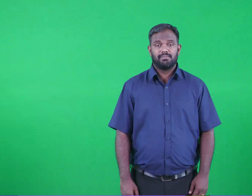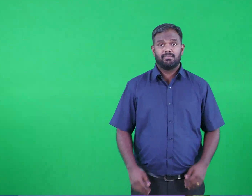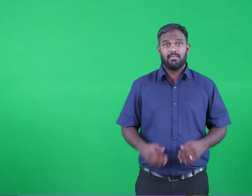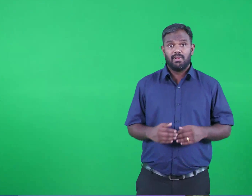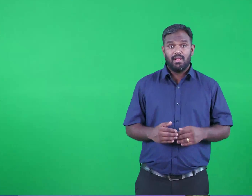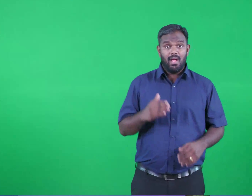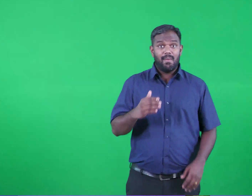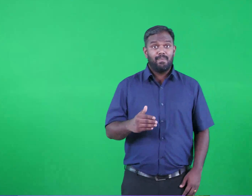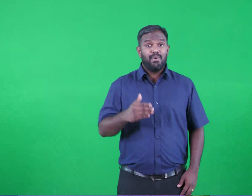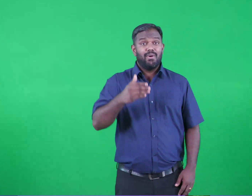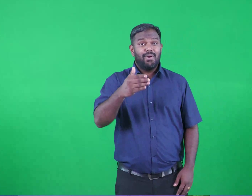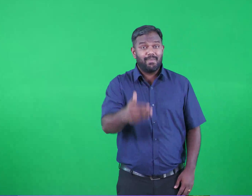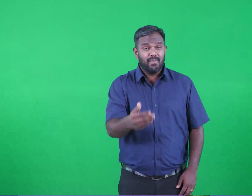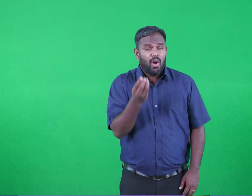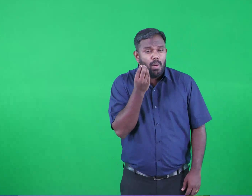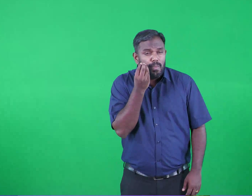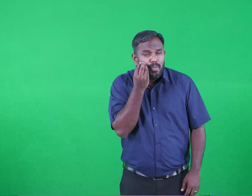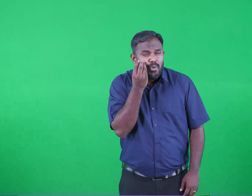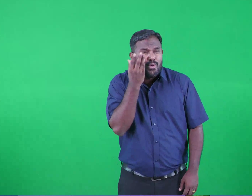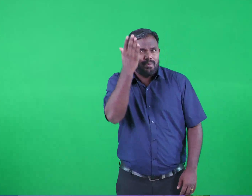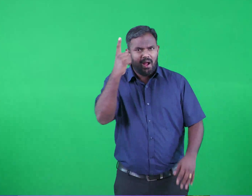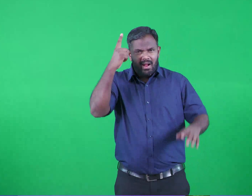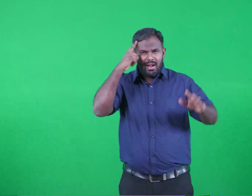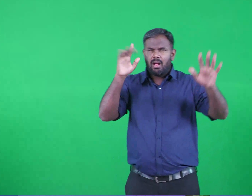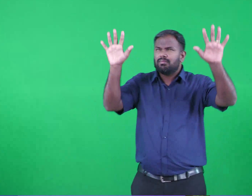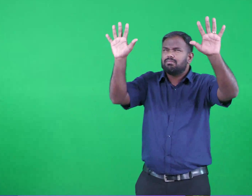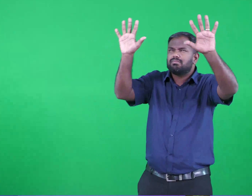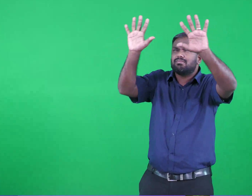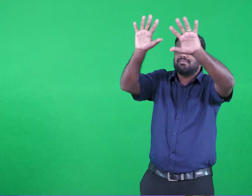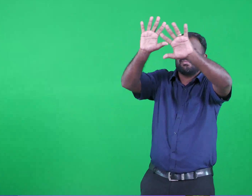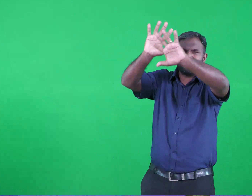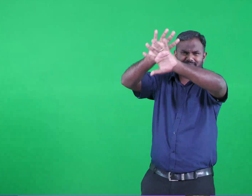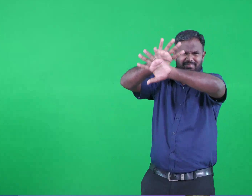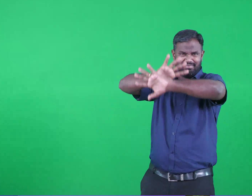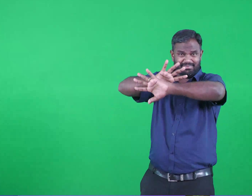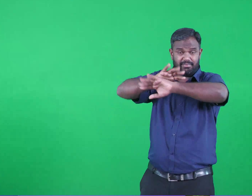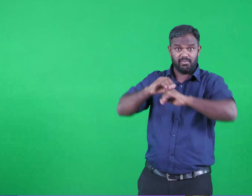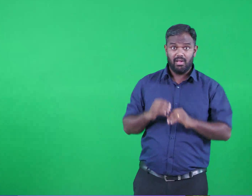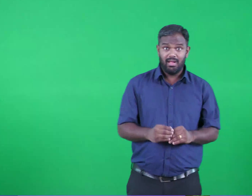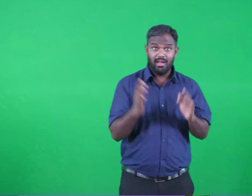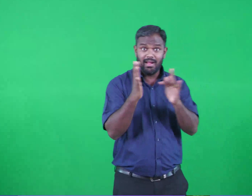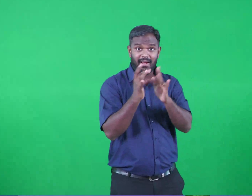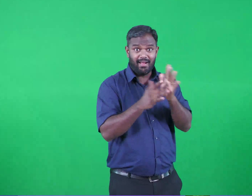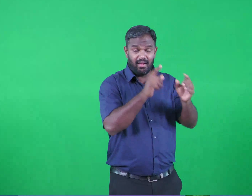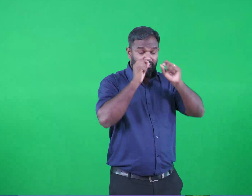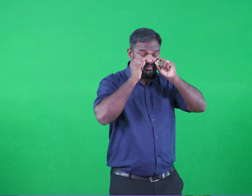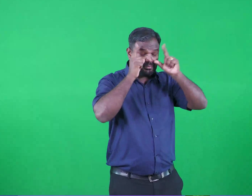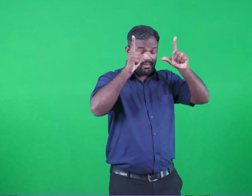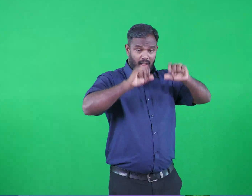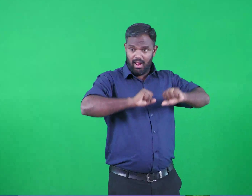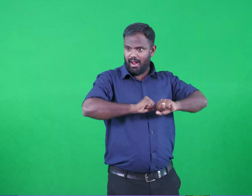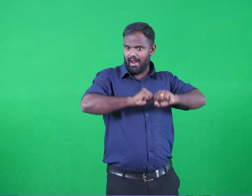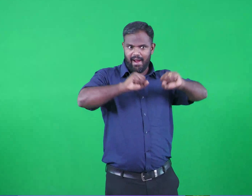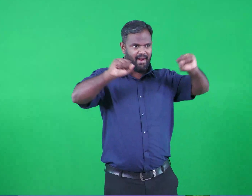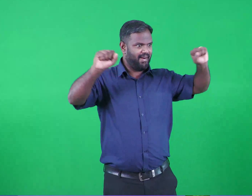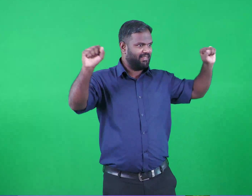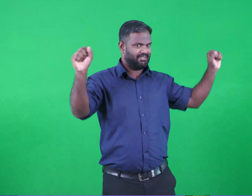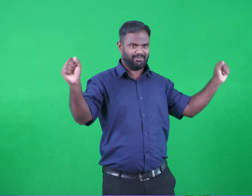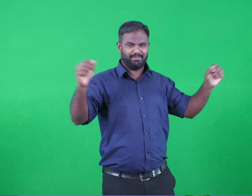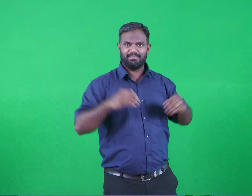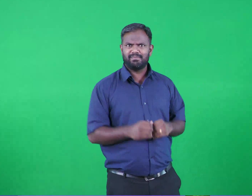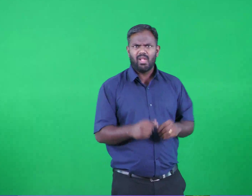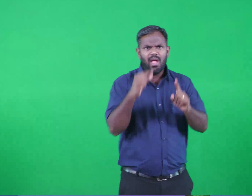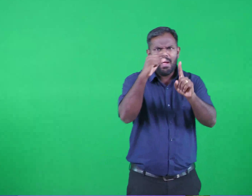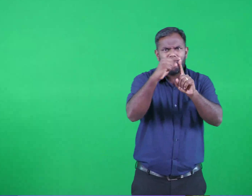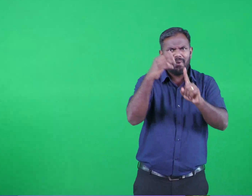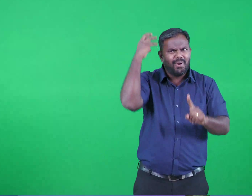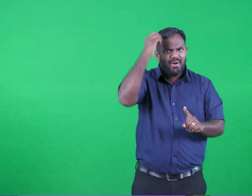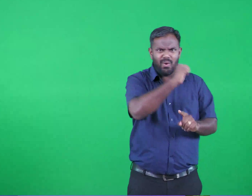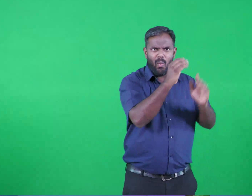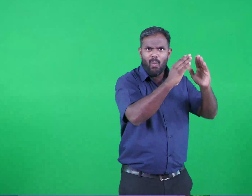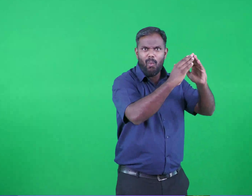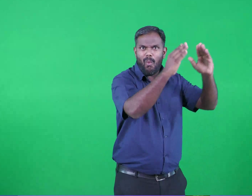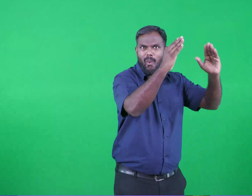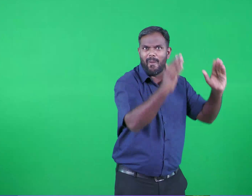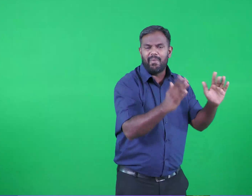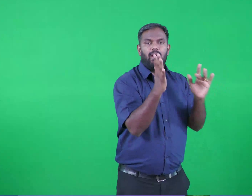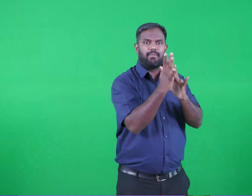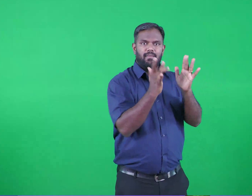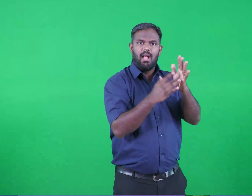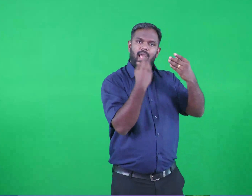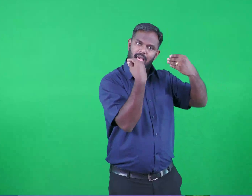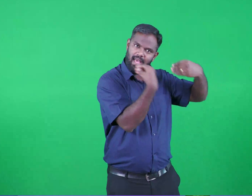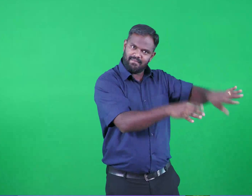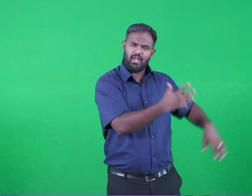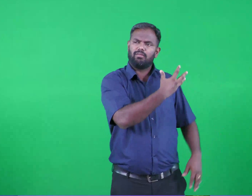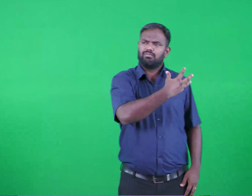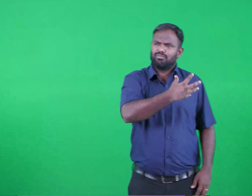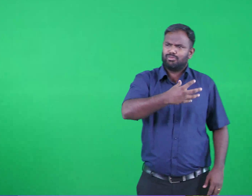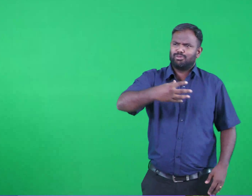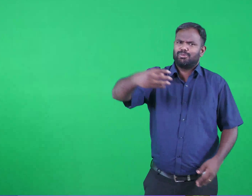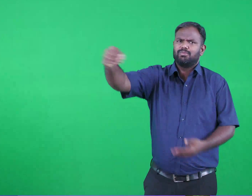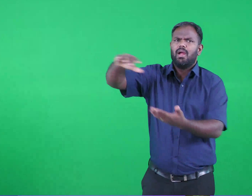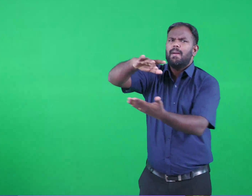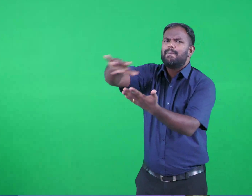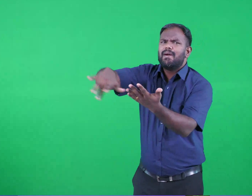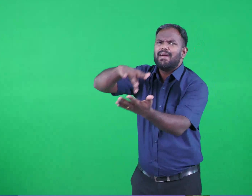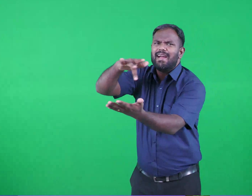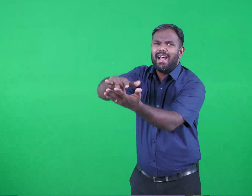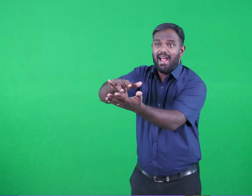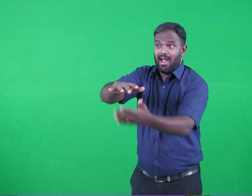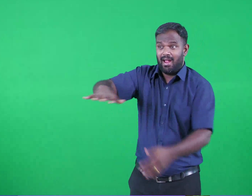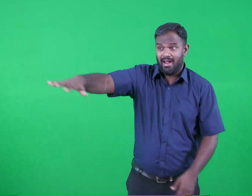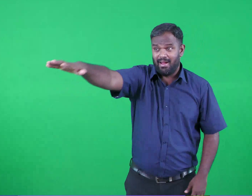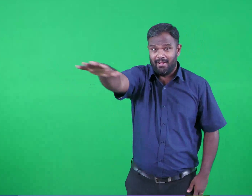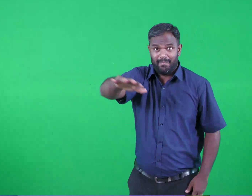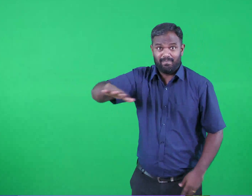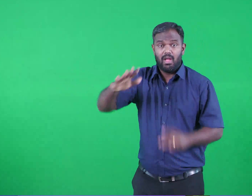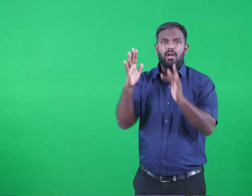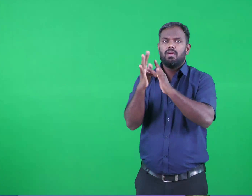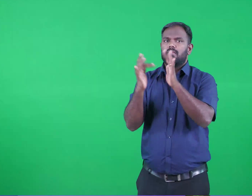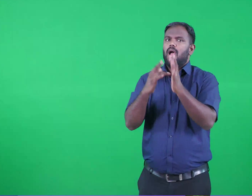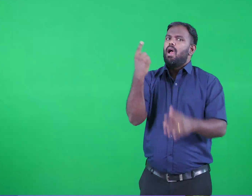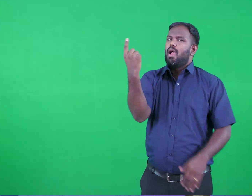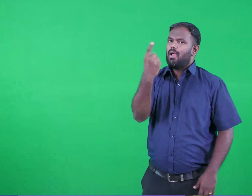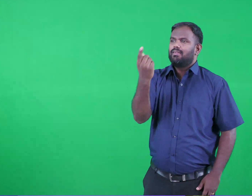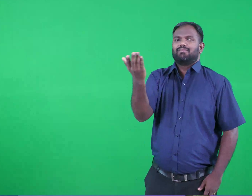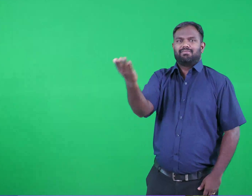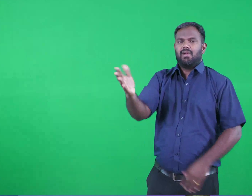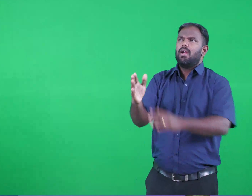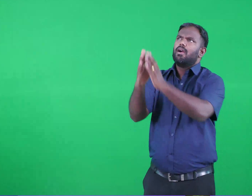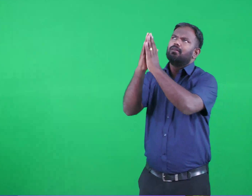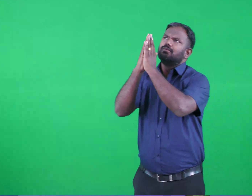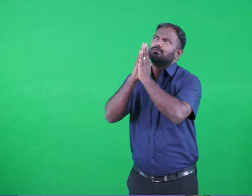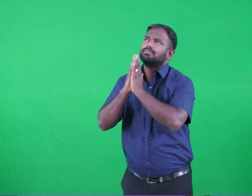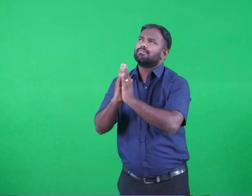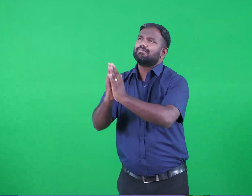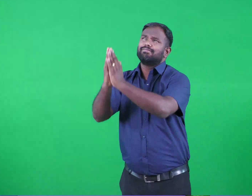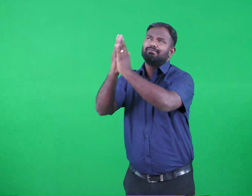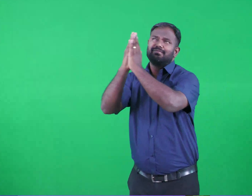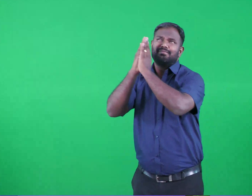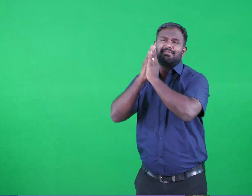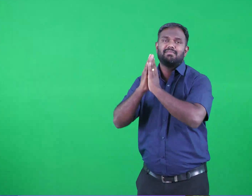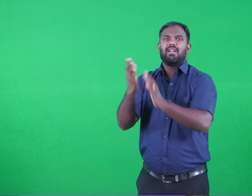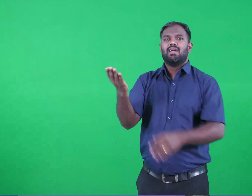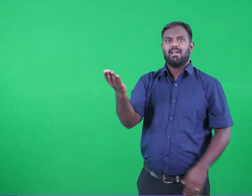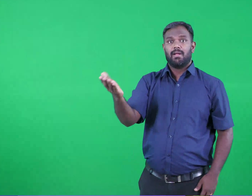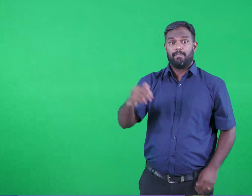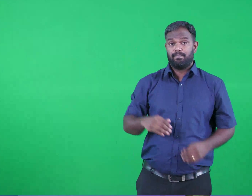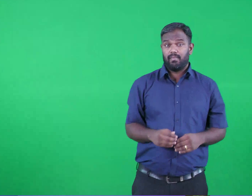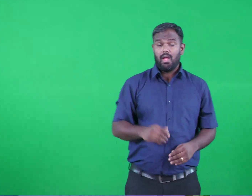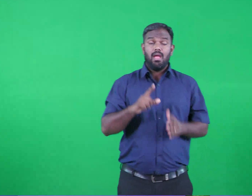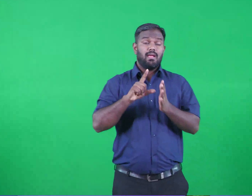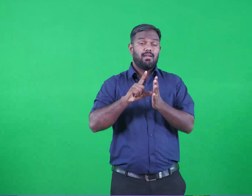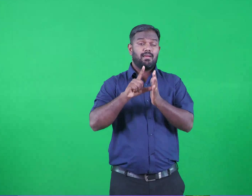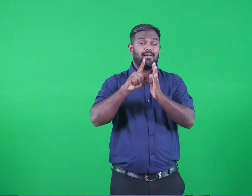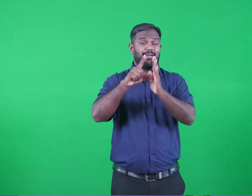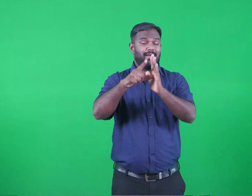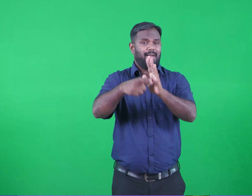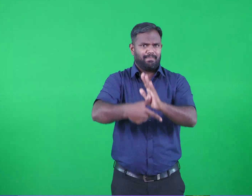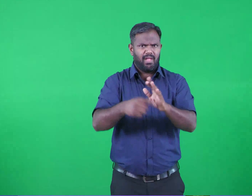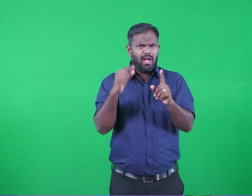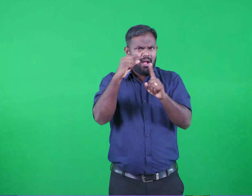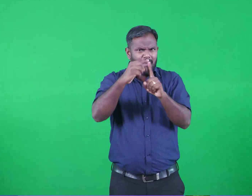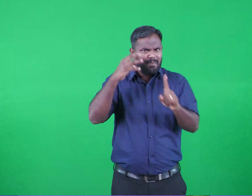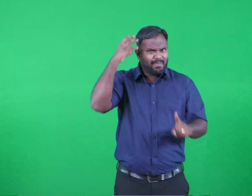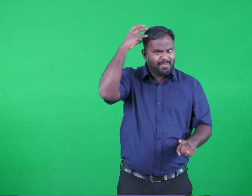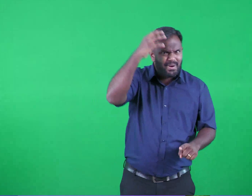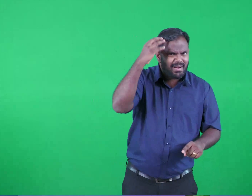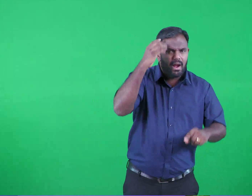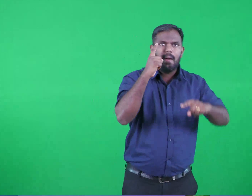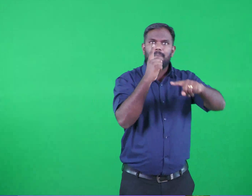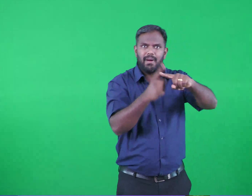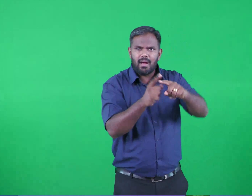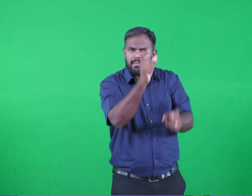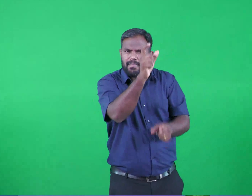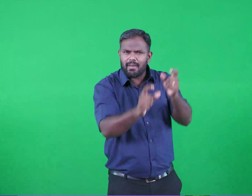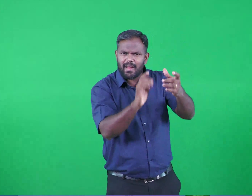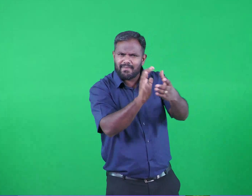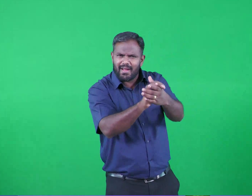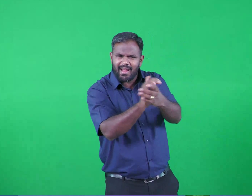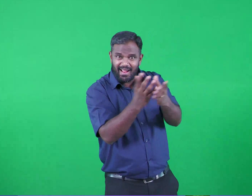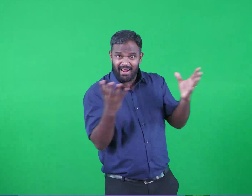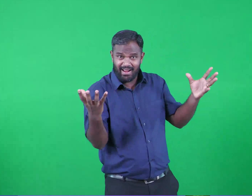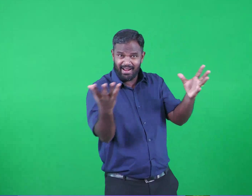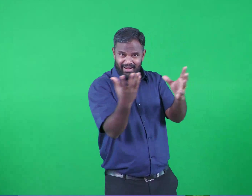Early in the morning, while it was still dark, Jesus got up and slipped out to a solitary place to pray.